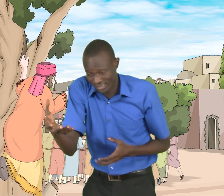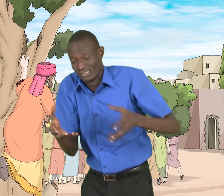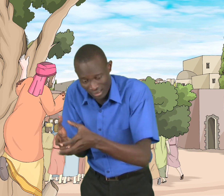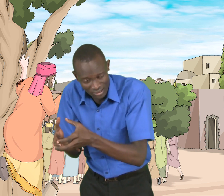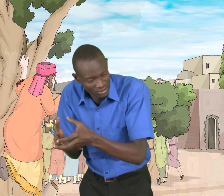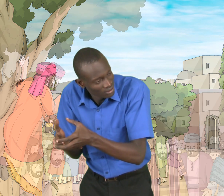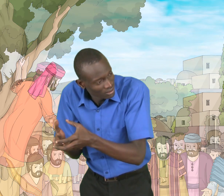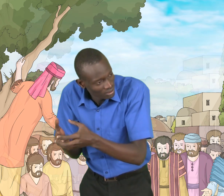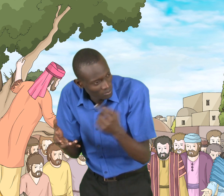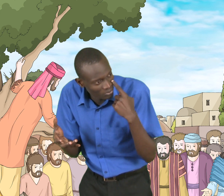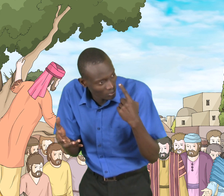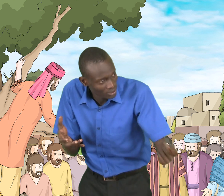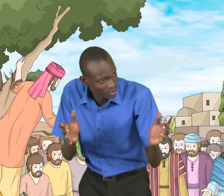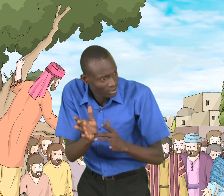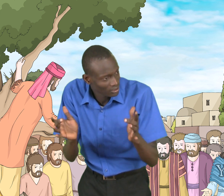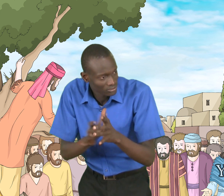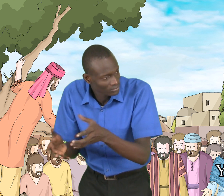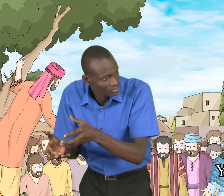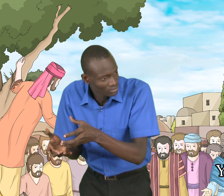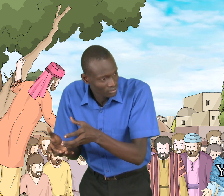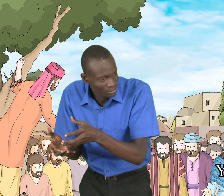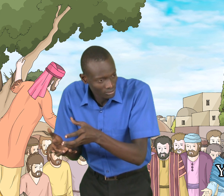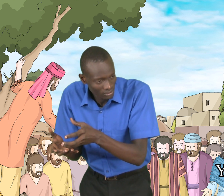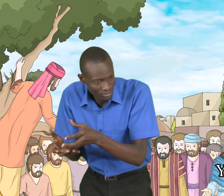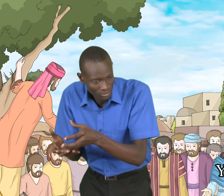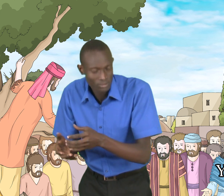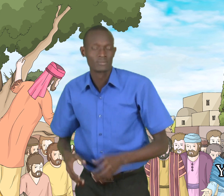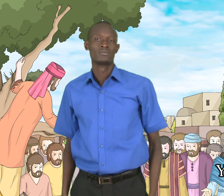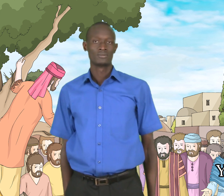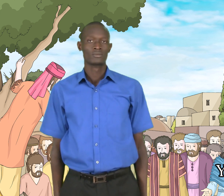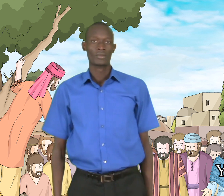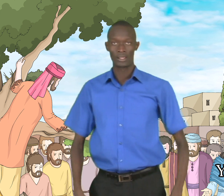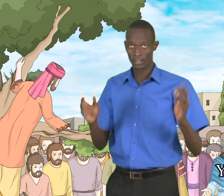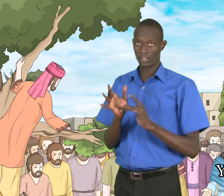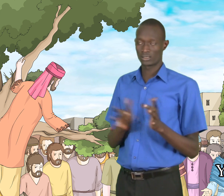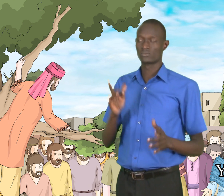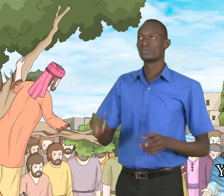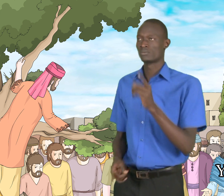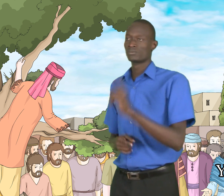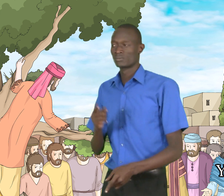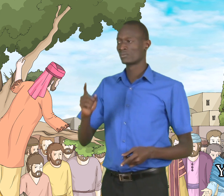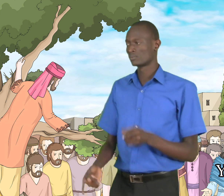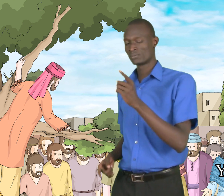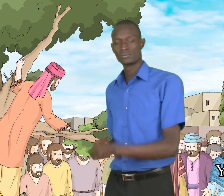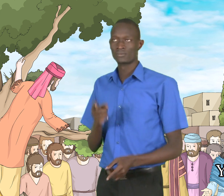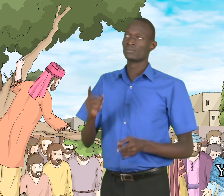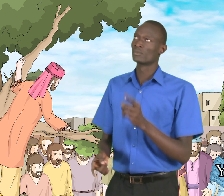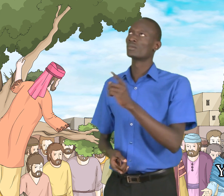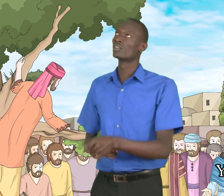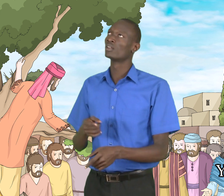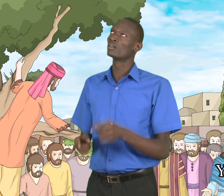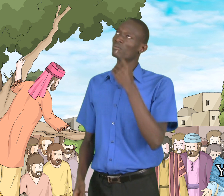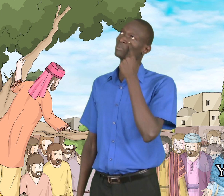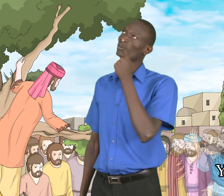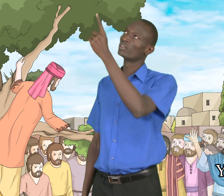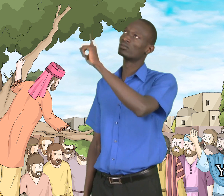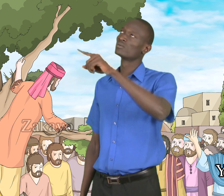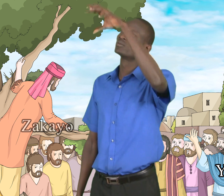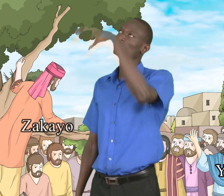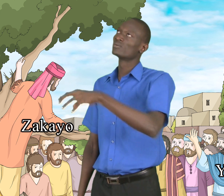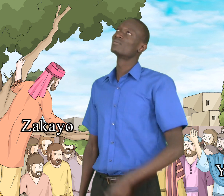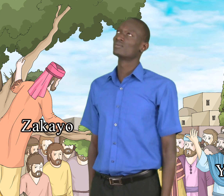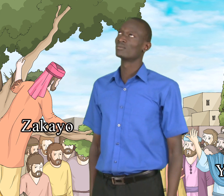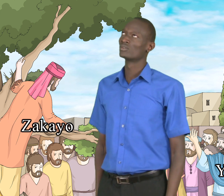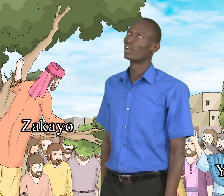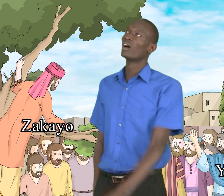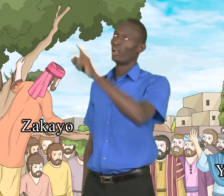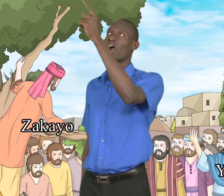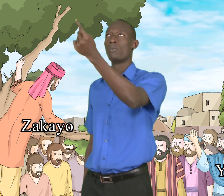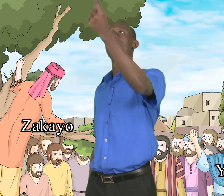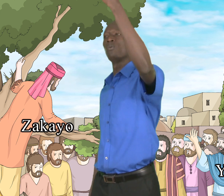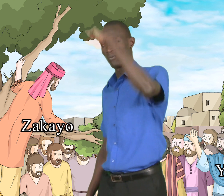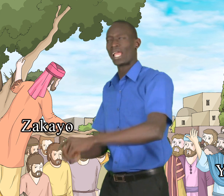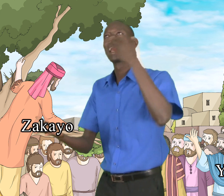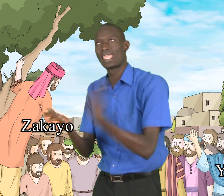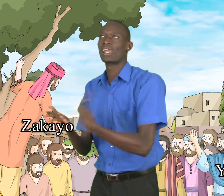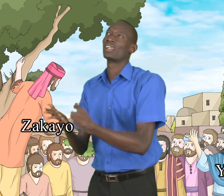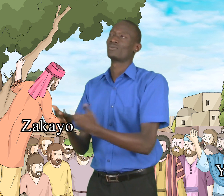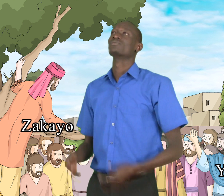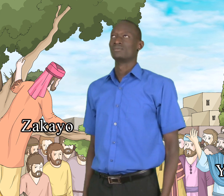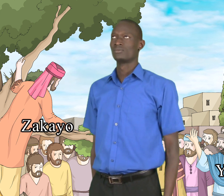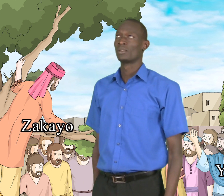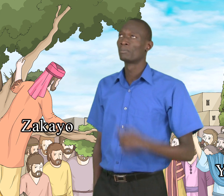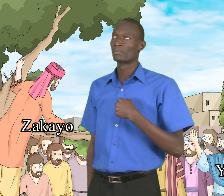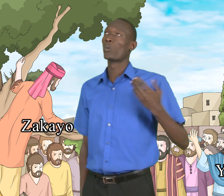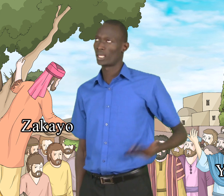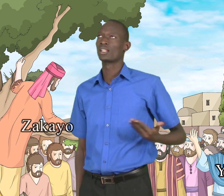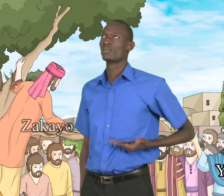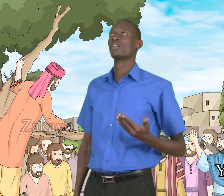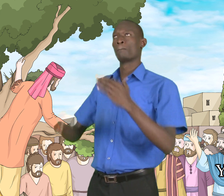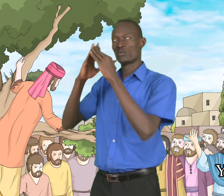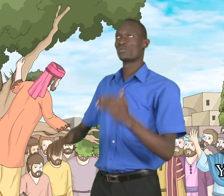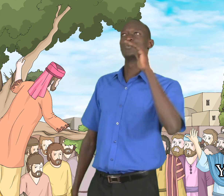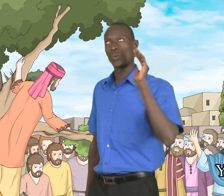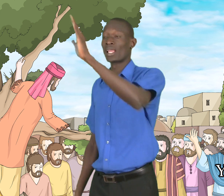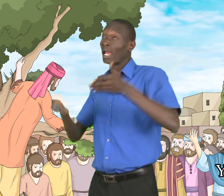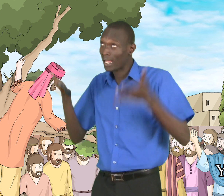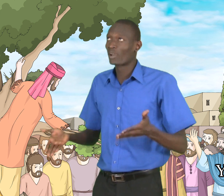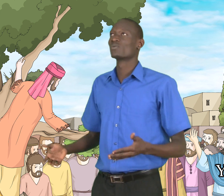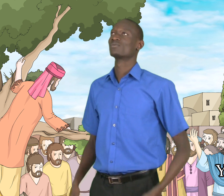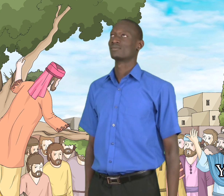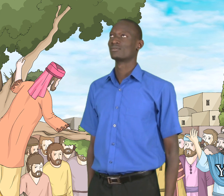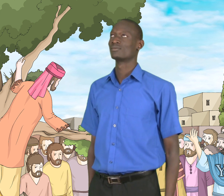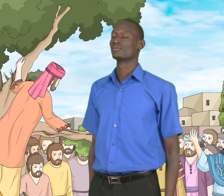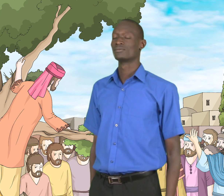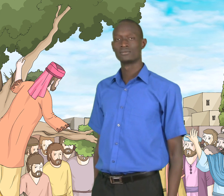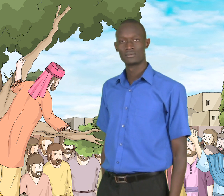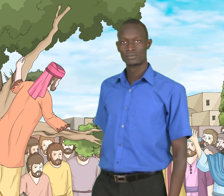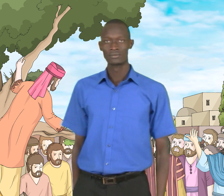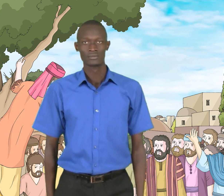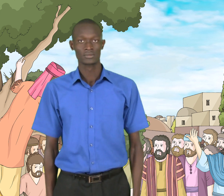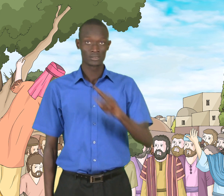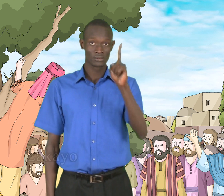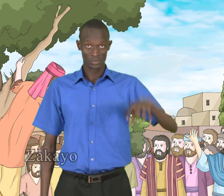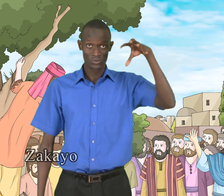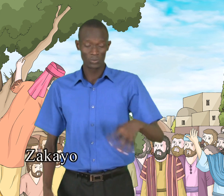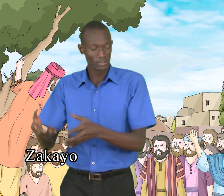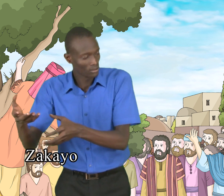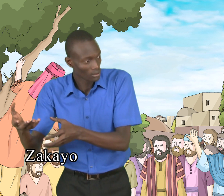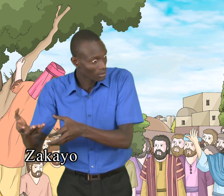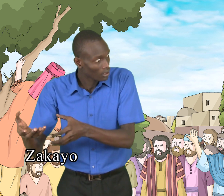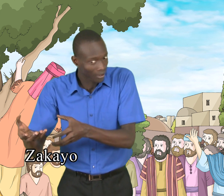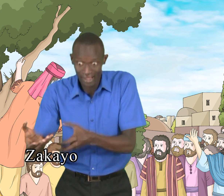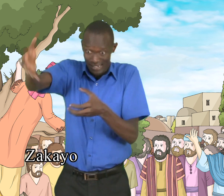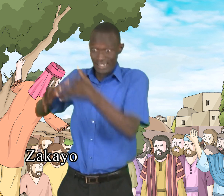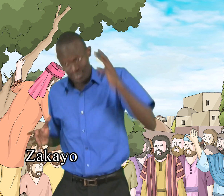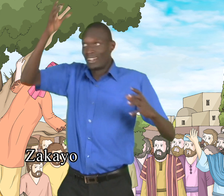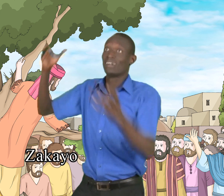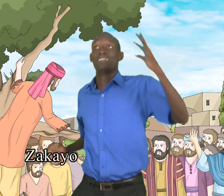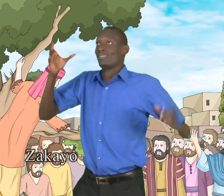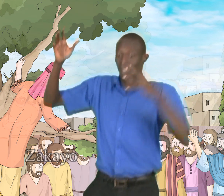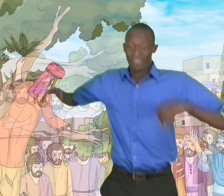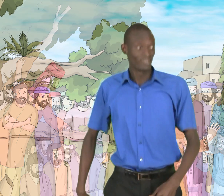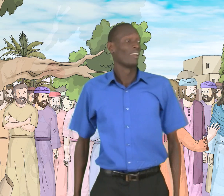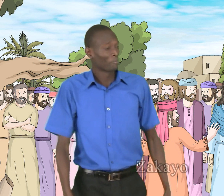When Jesus came to that place, He looked up and said, “Zacchaeus, hurry down, for I must stay at your house today.”